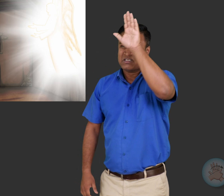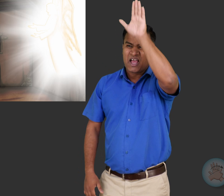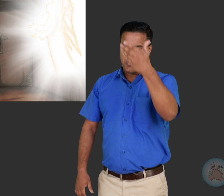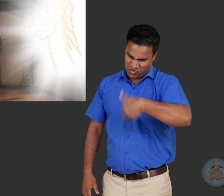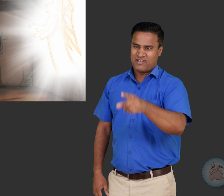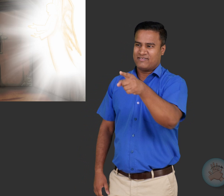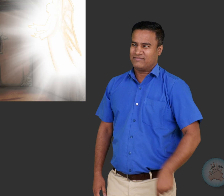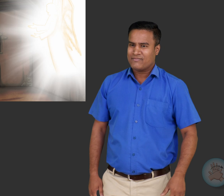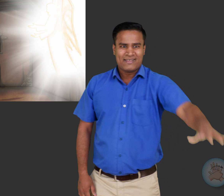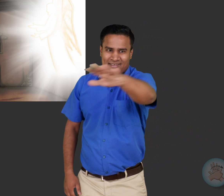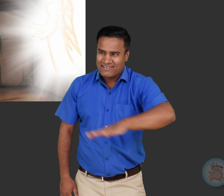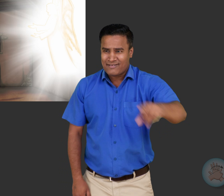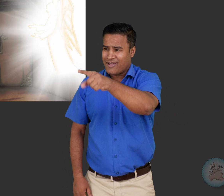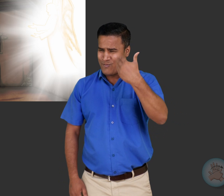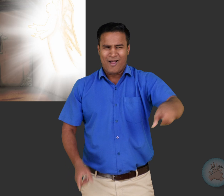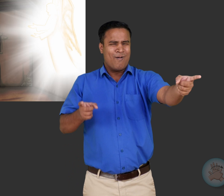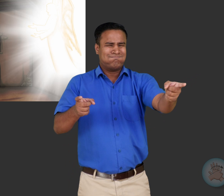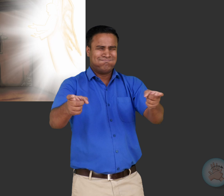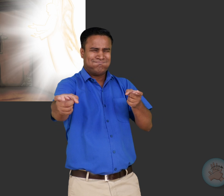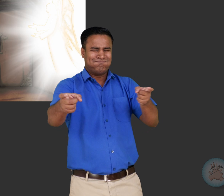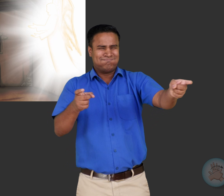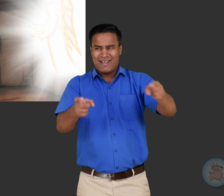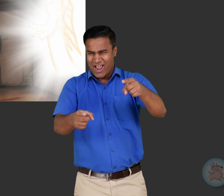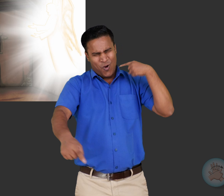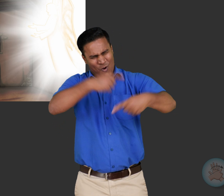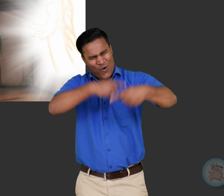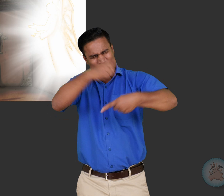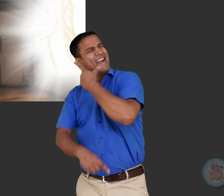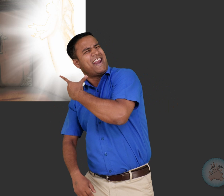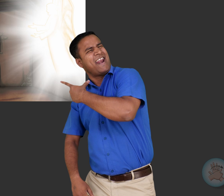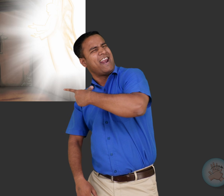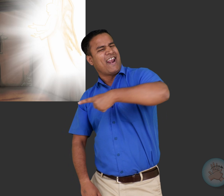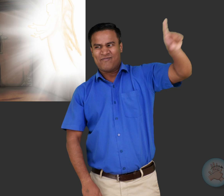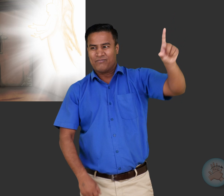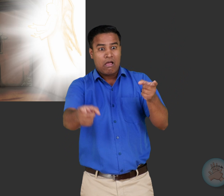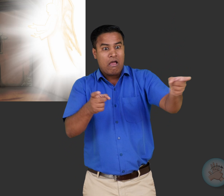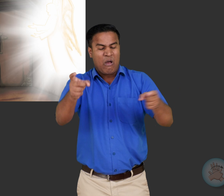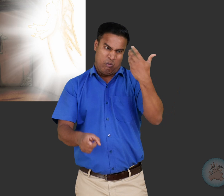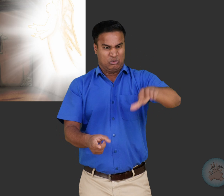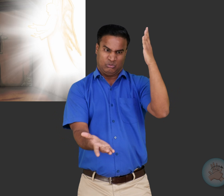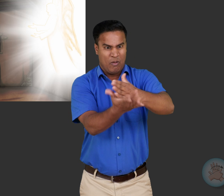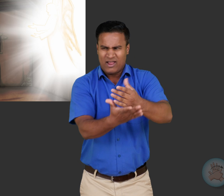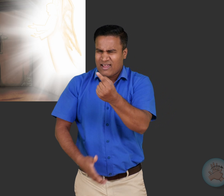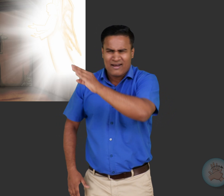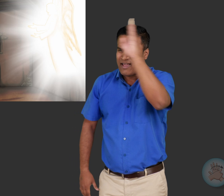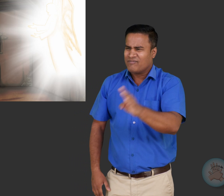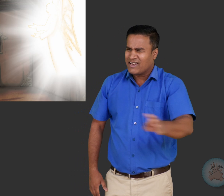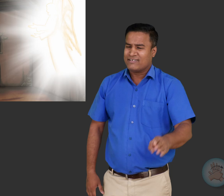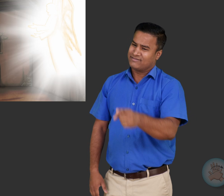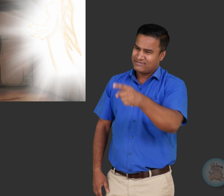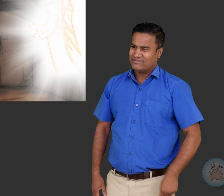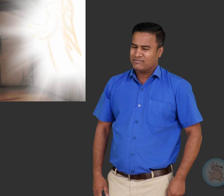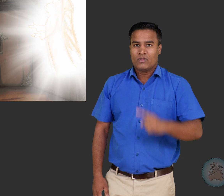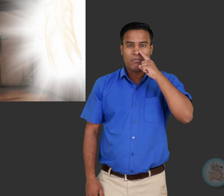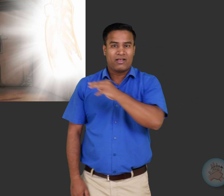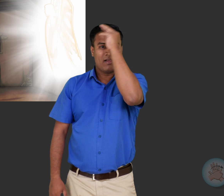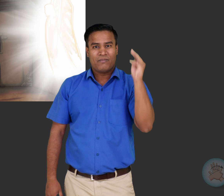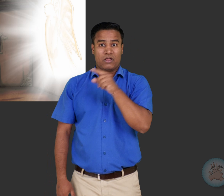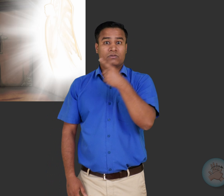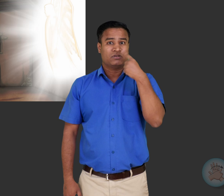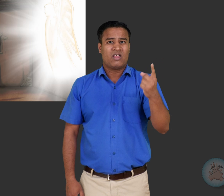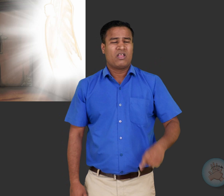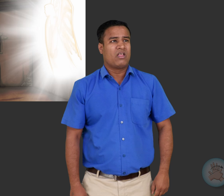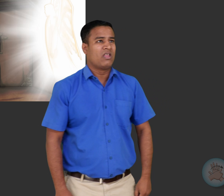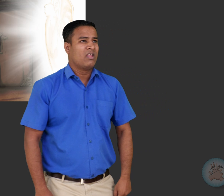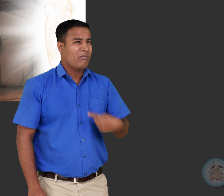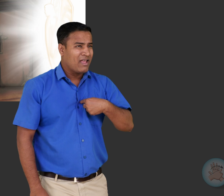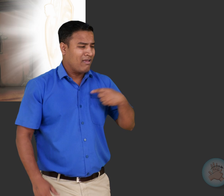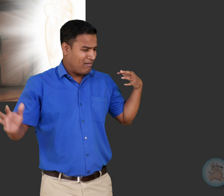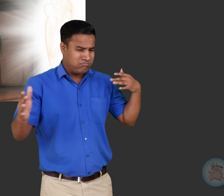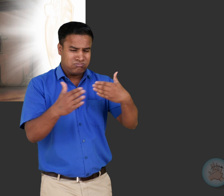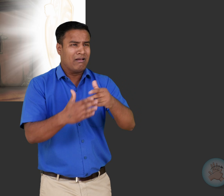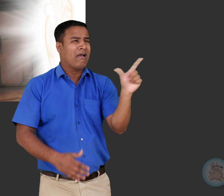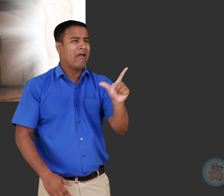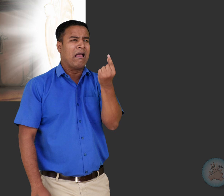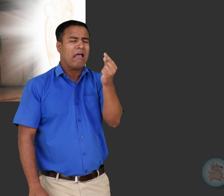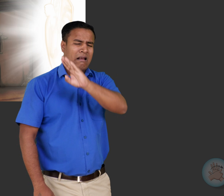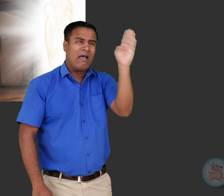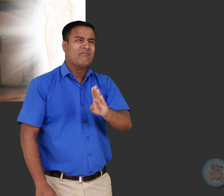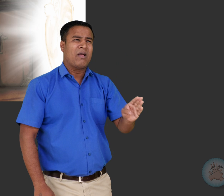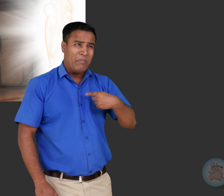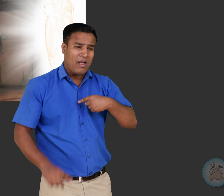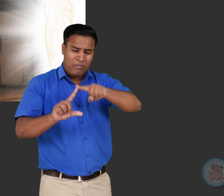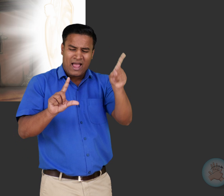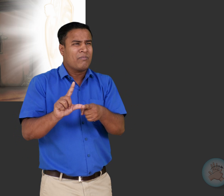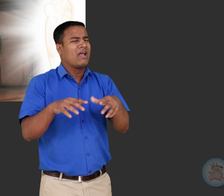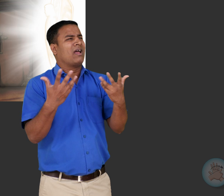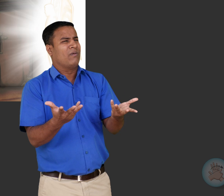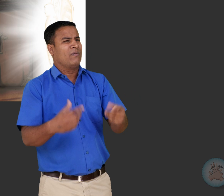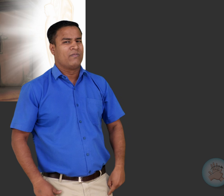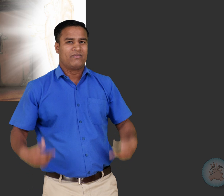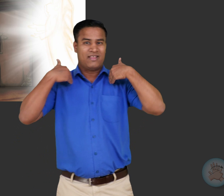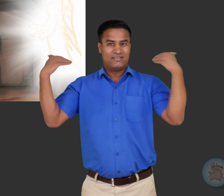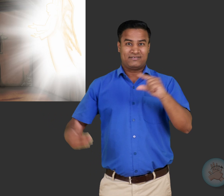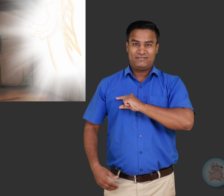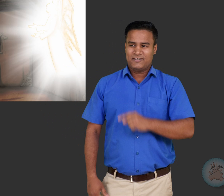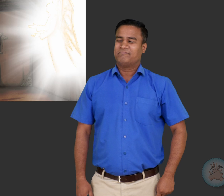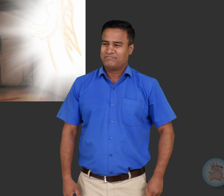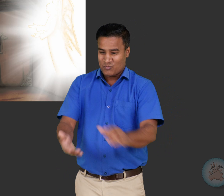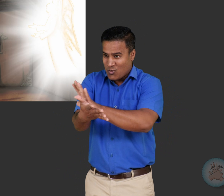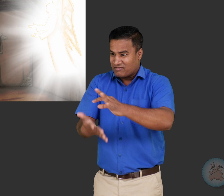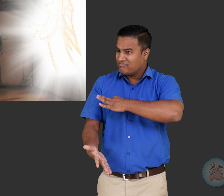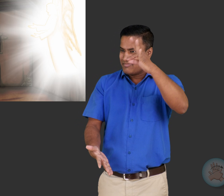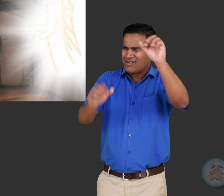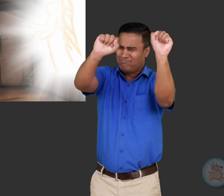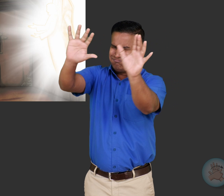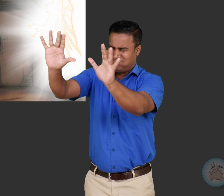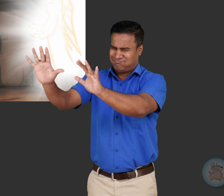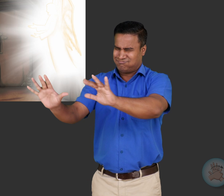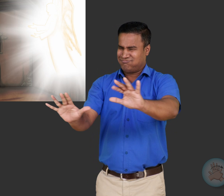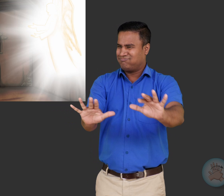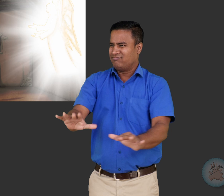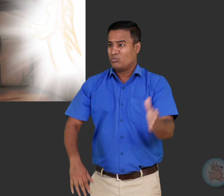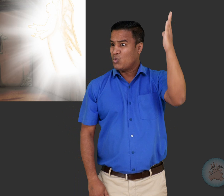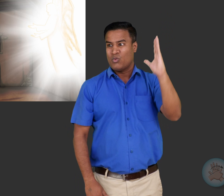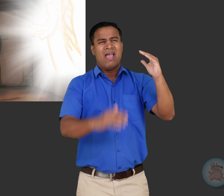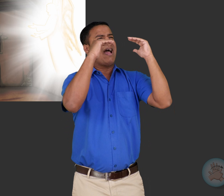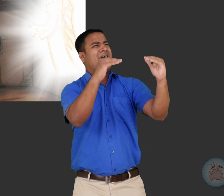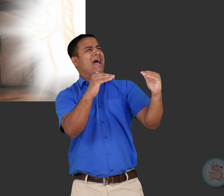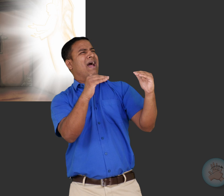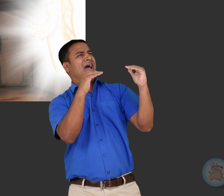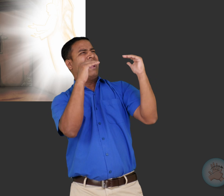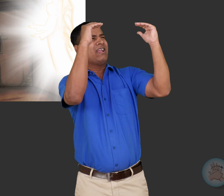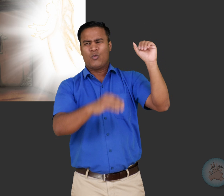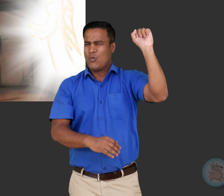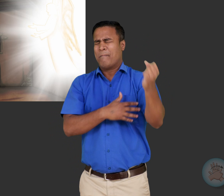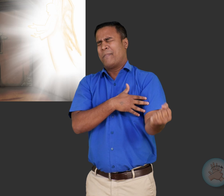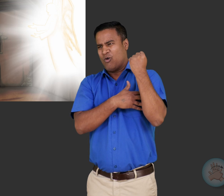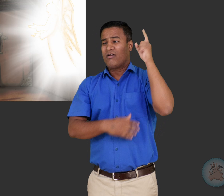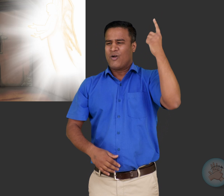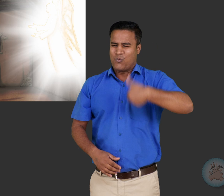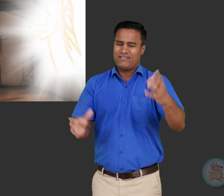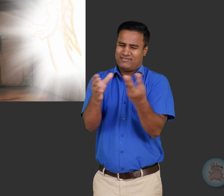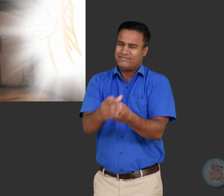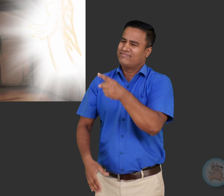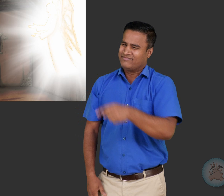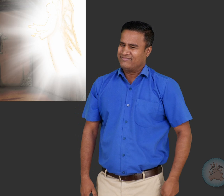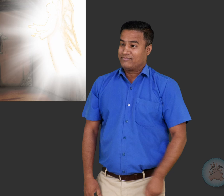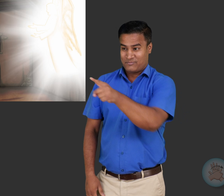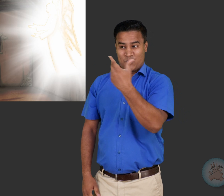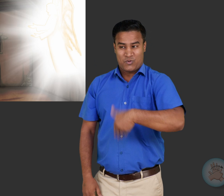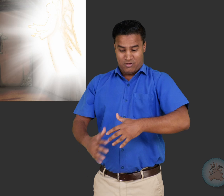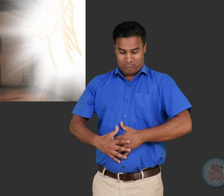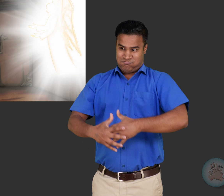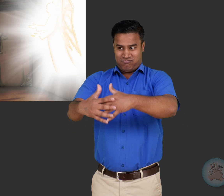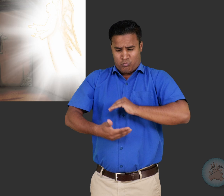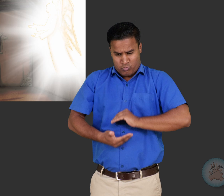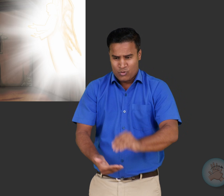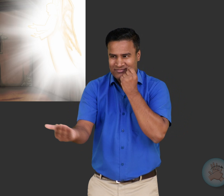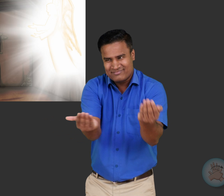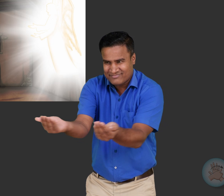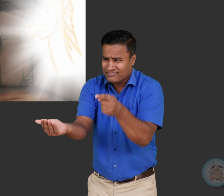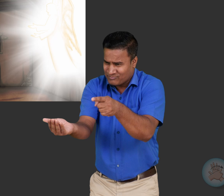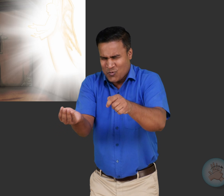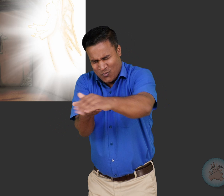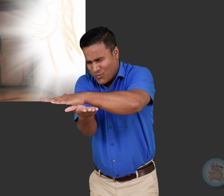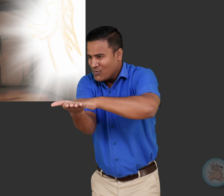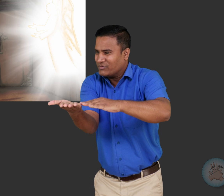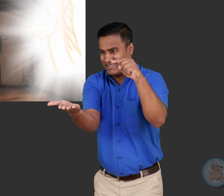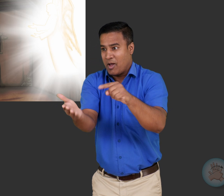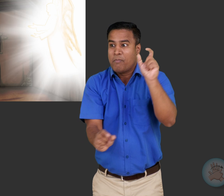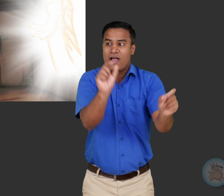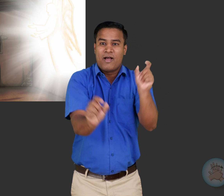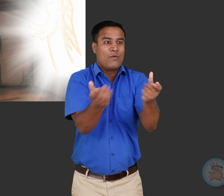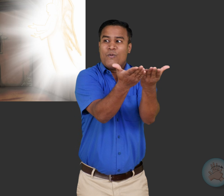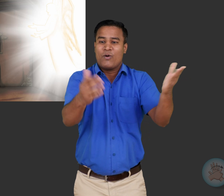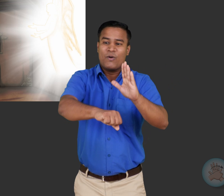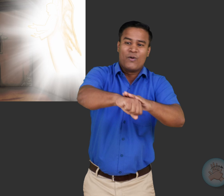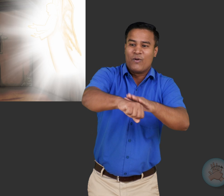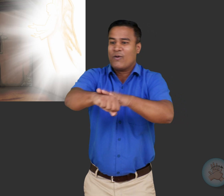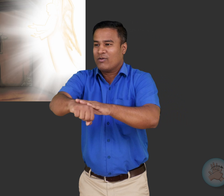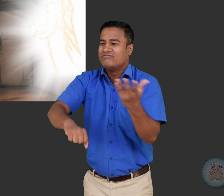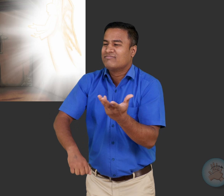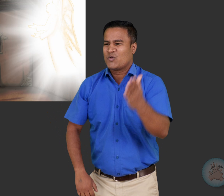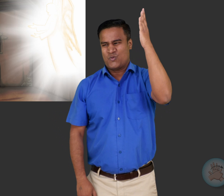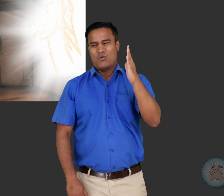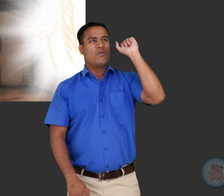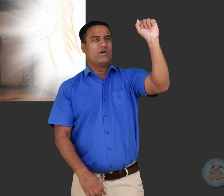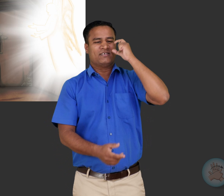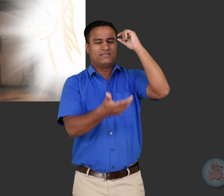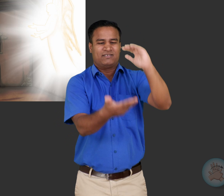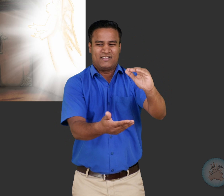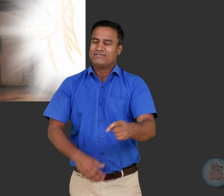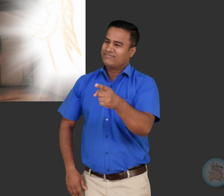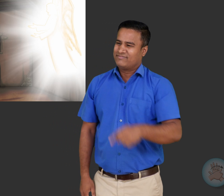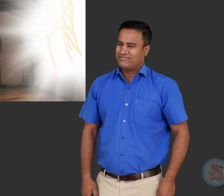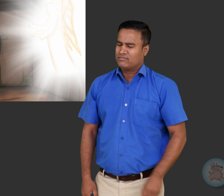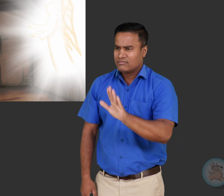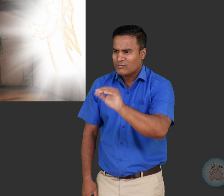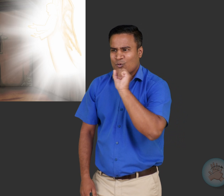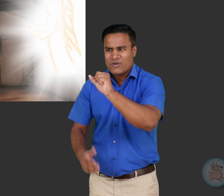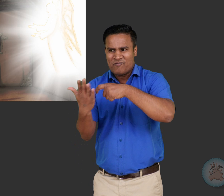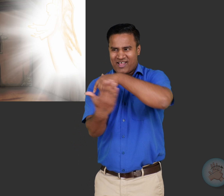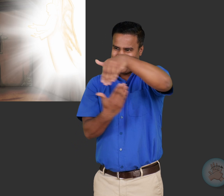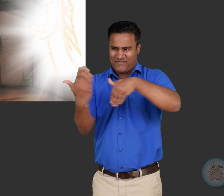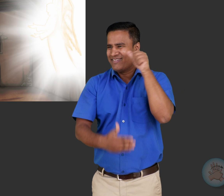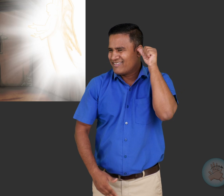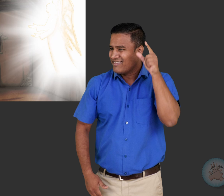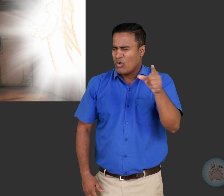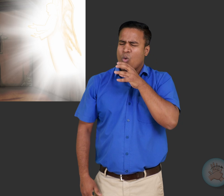His kingdom will never end!” “How can this be,” Mary asked the angel, “since I am a virgin?” The angel replied, “The Holy Spirit will come upon you, and the power of the Most High will overshadow you. So the Holy One to be born will be called the Son of God.